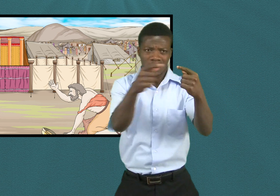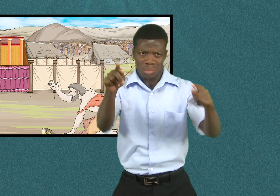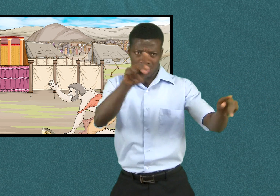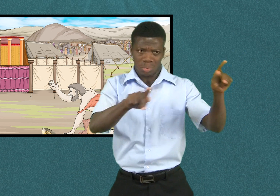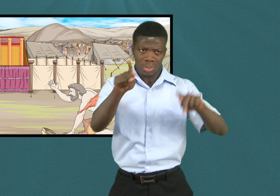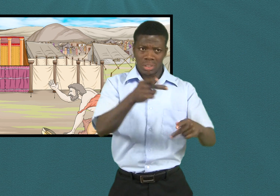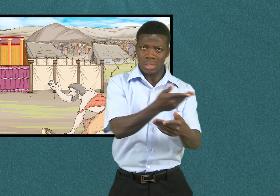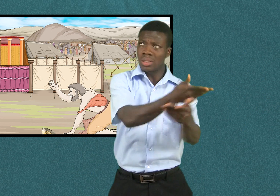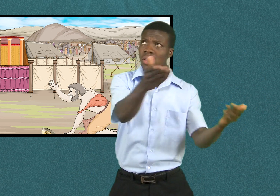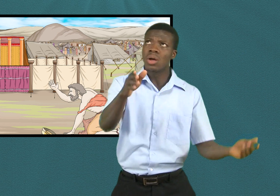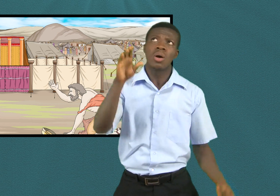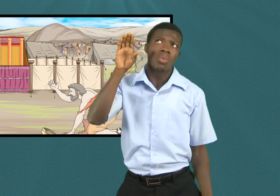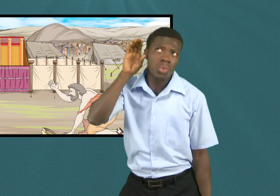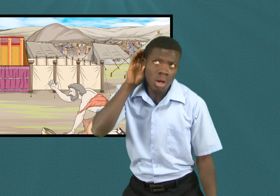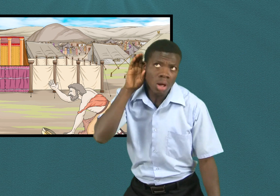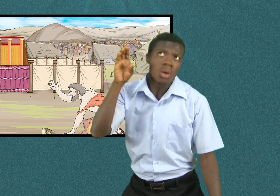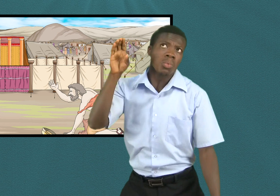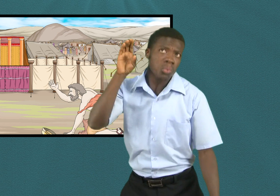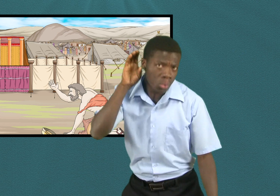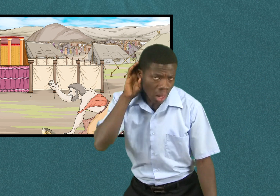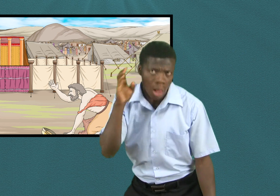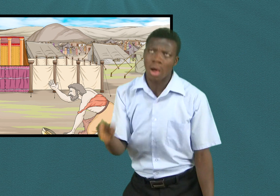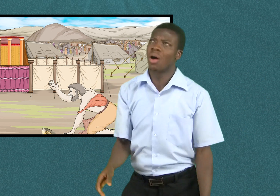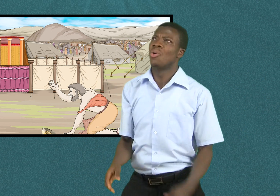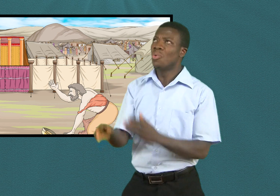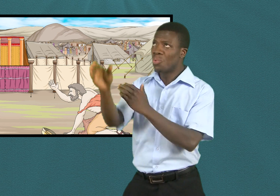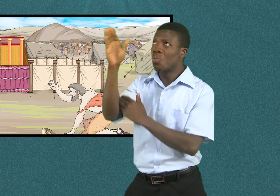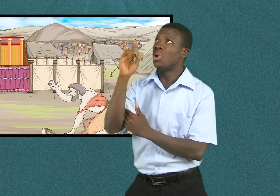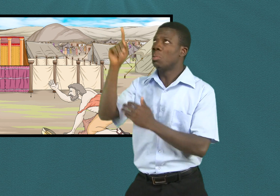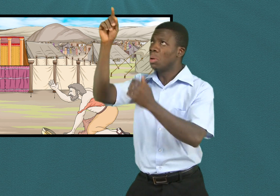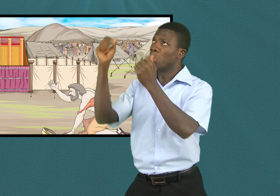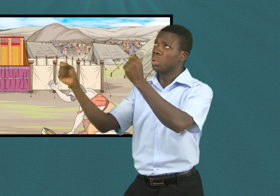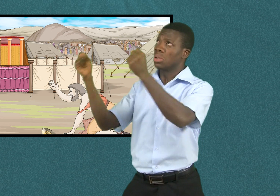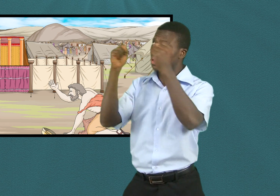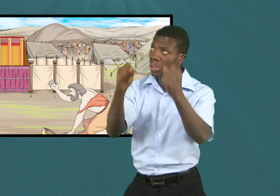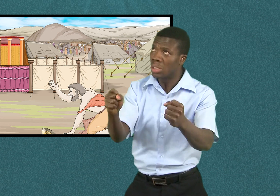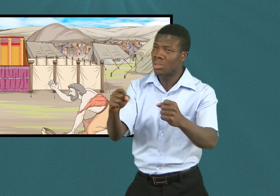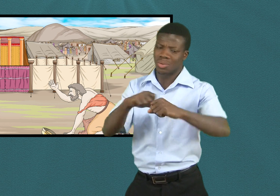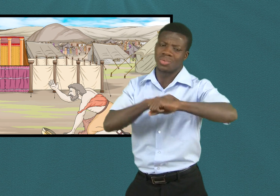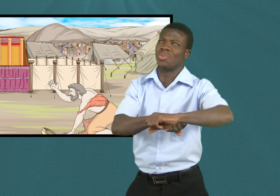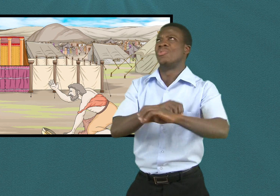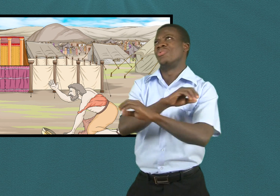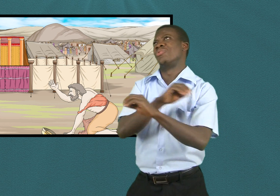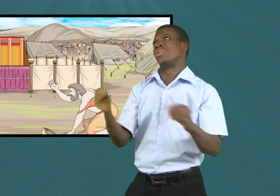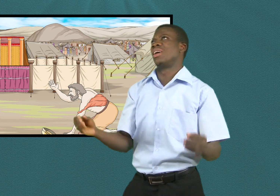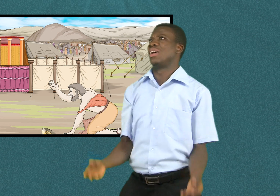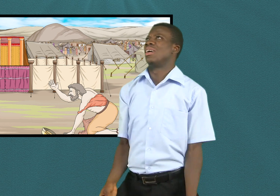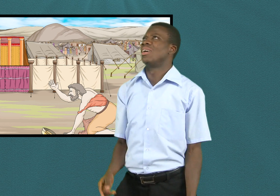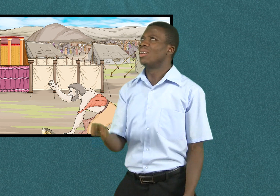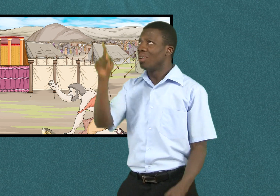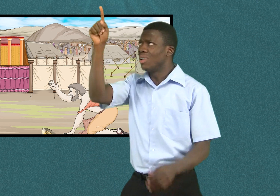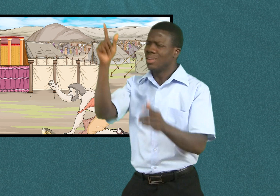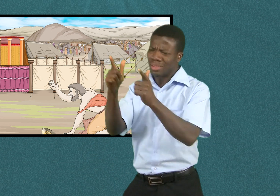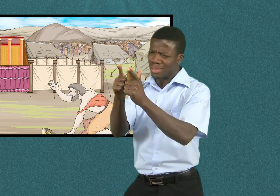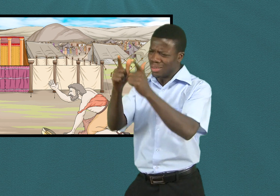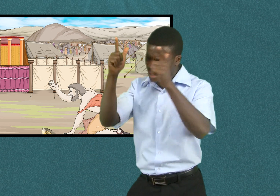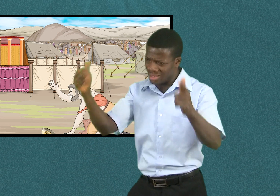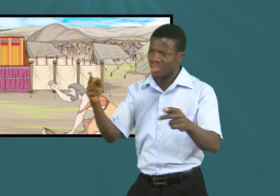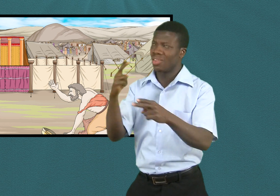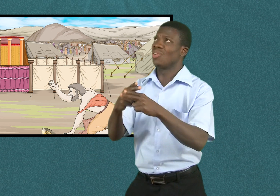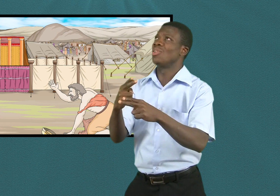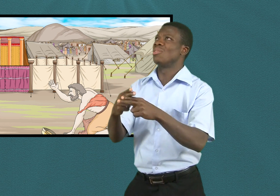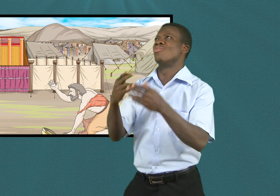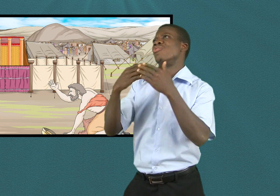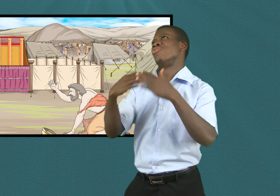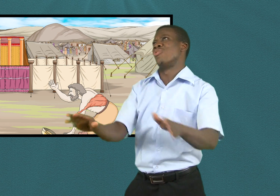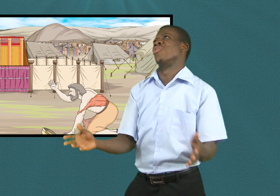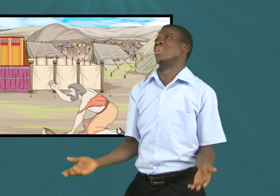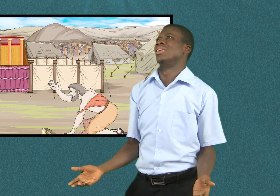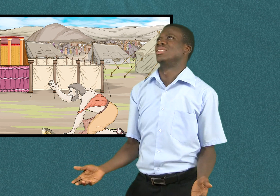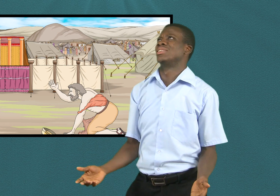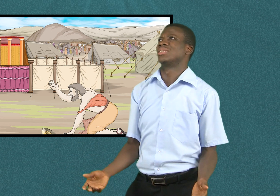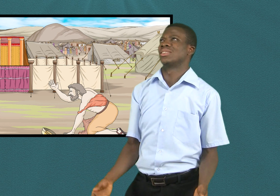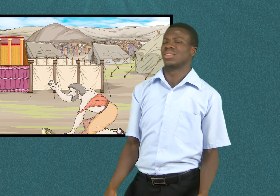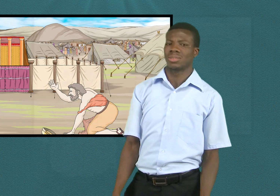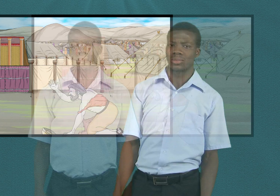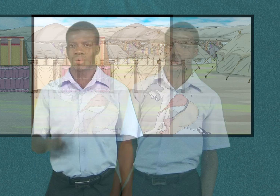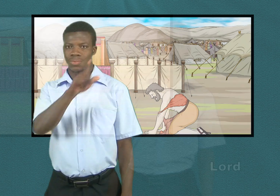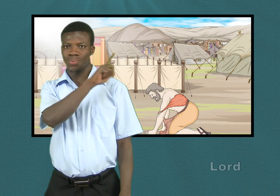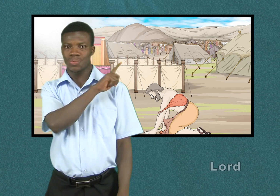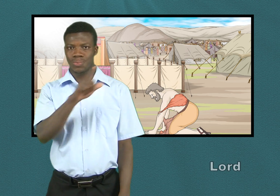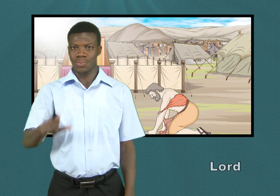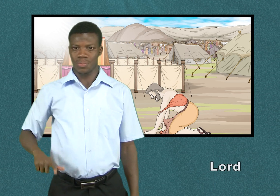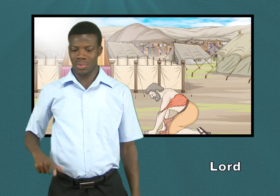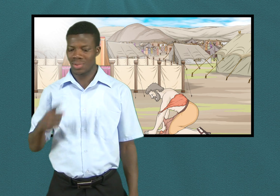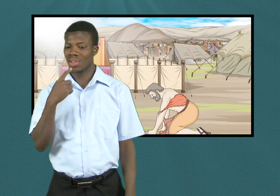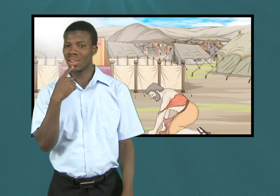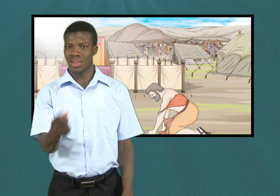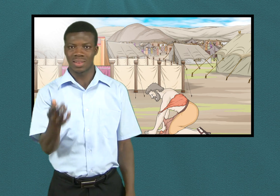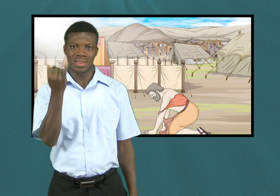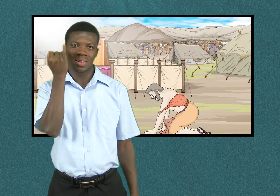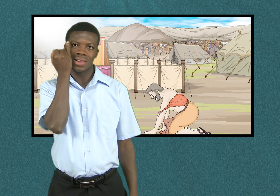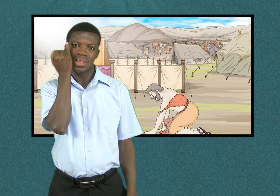Then what will You do for Your great name?”